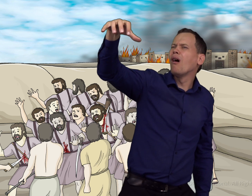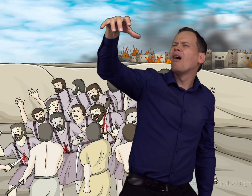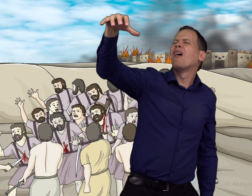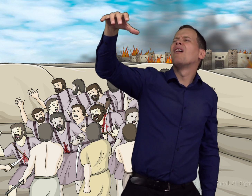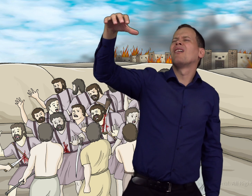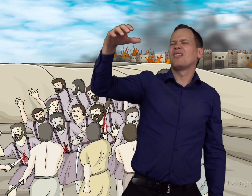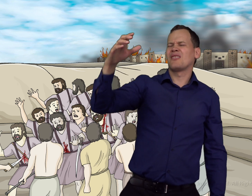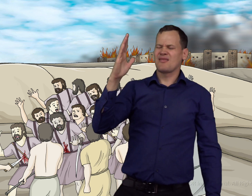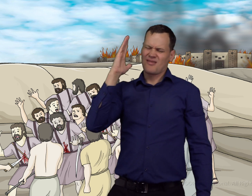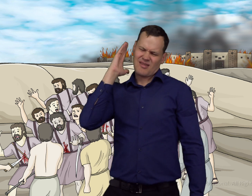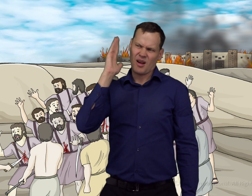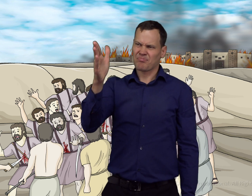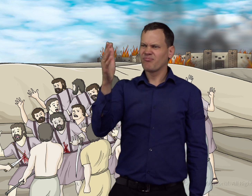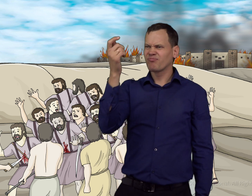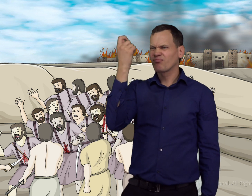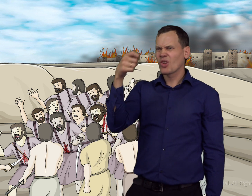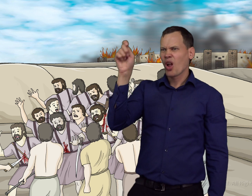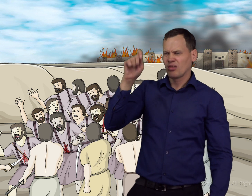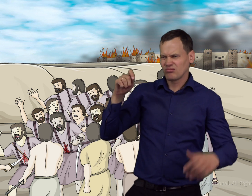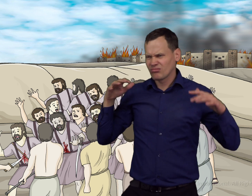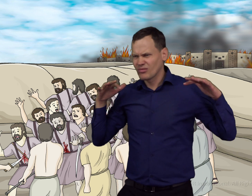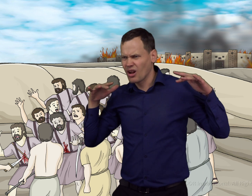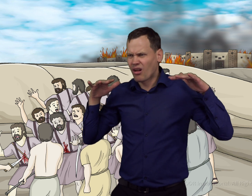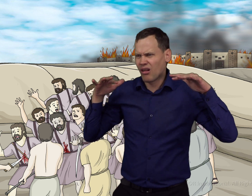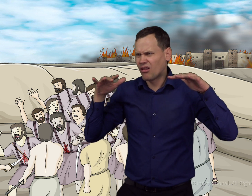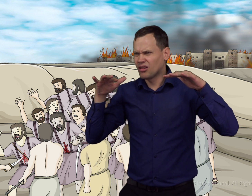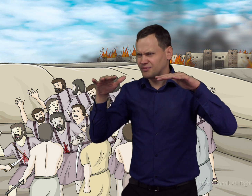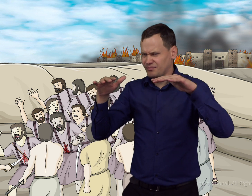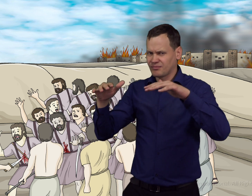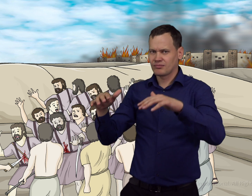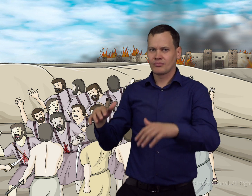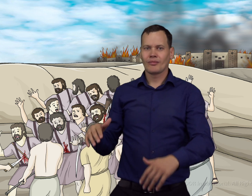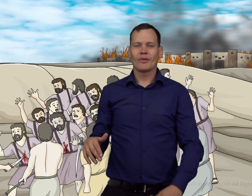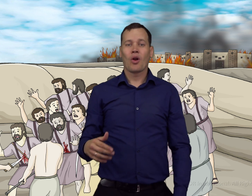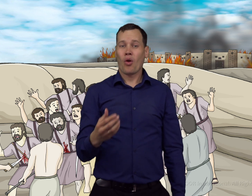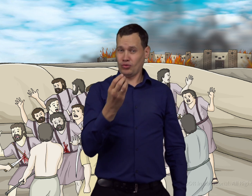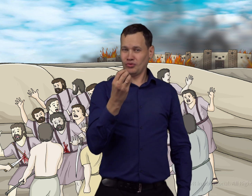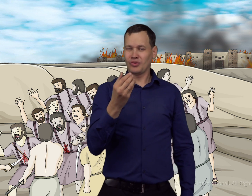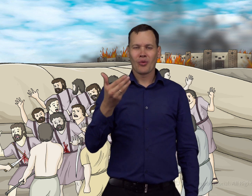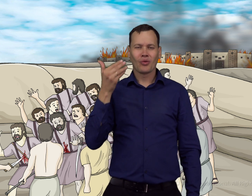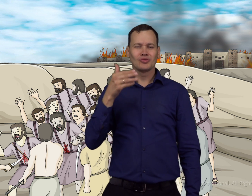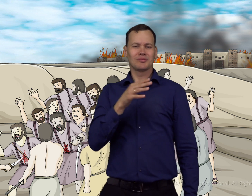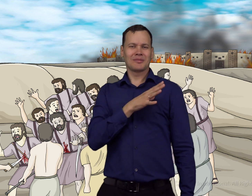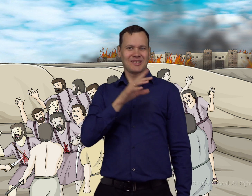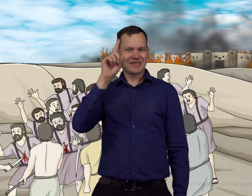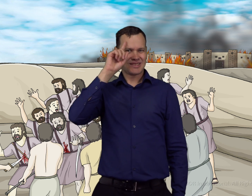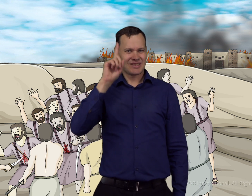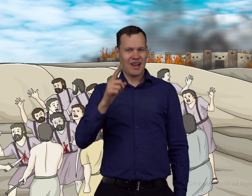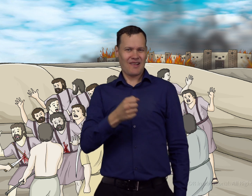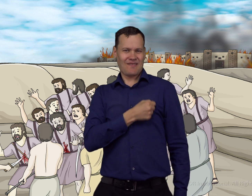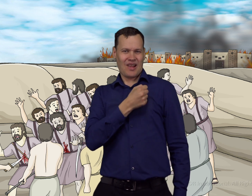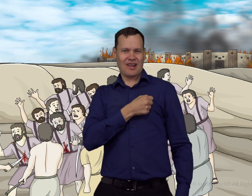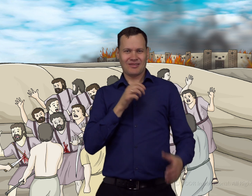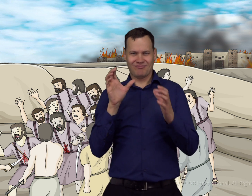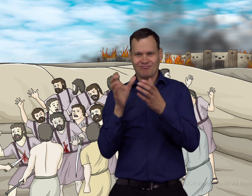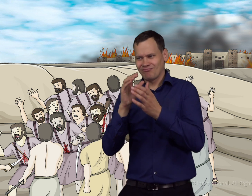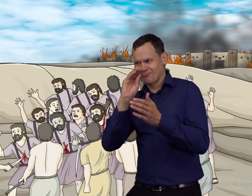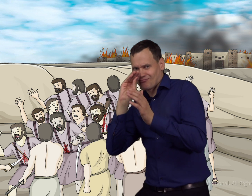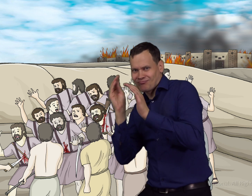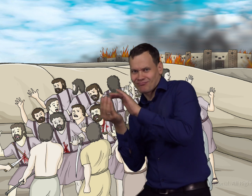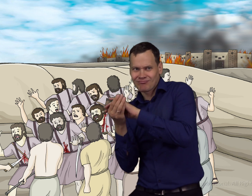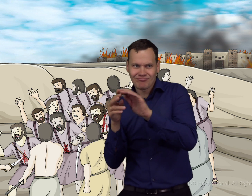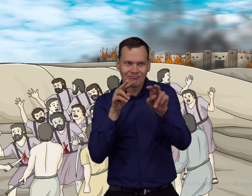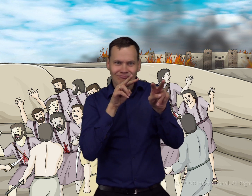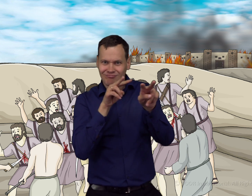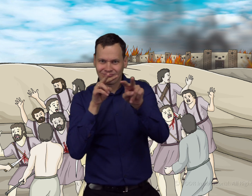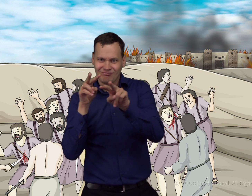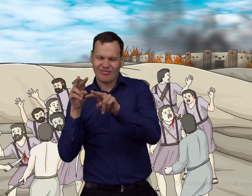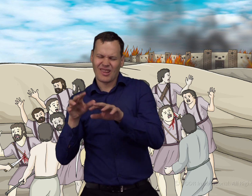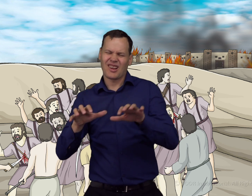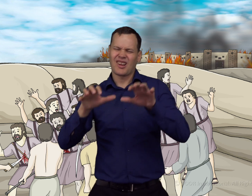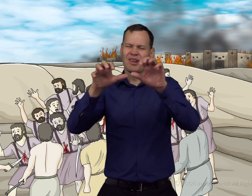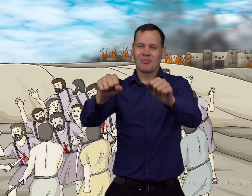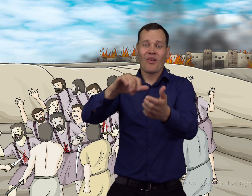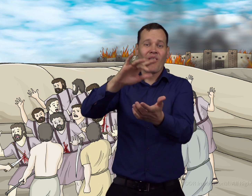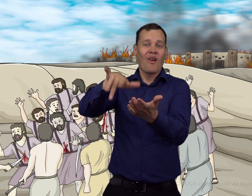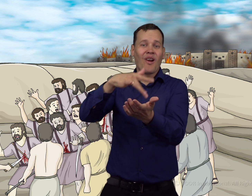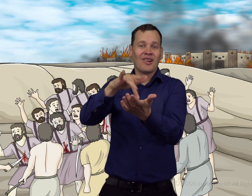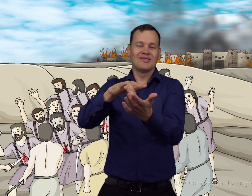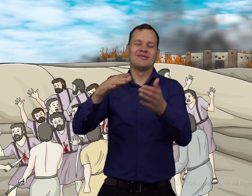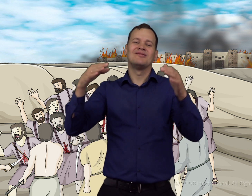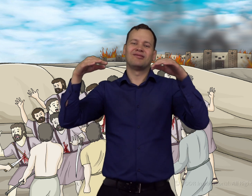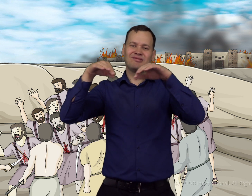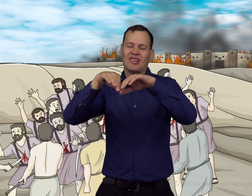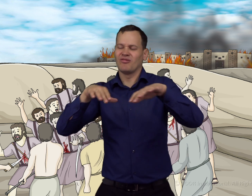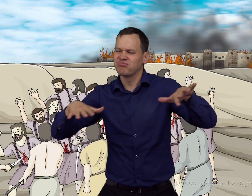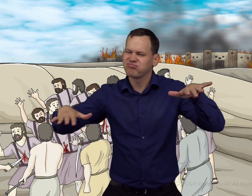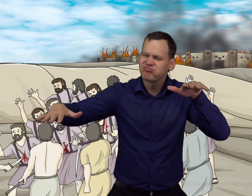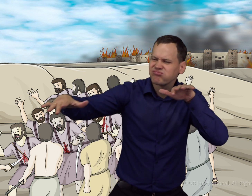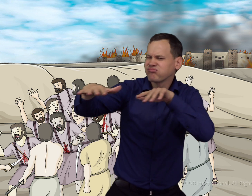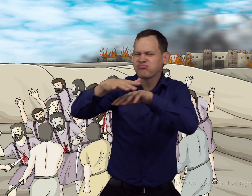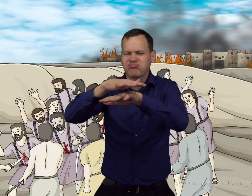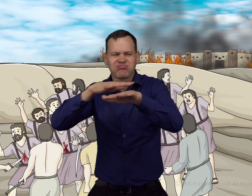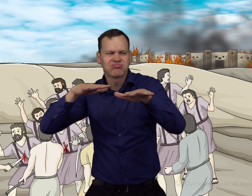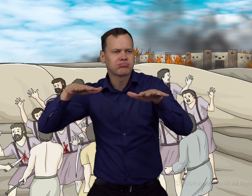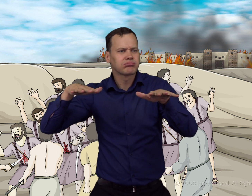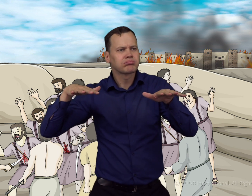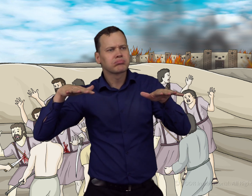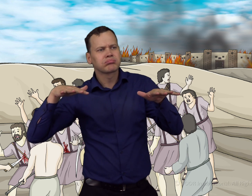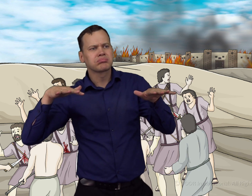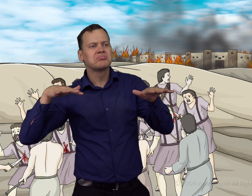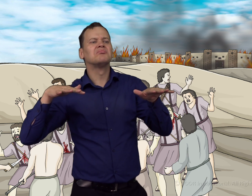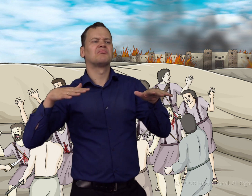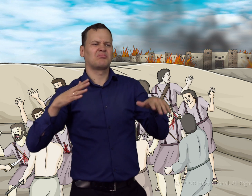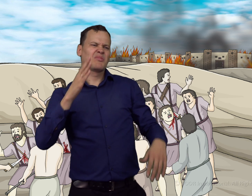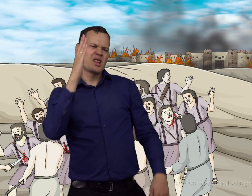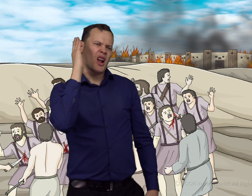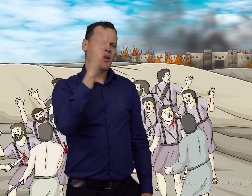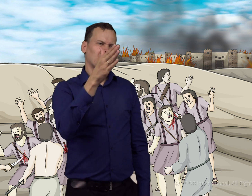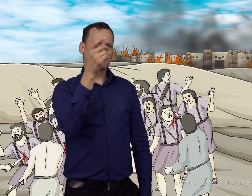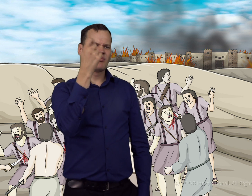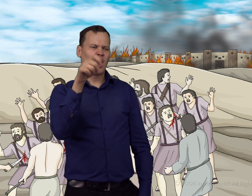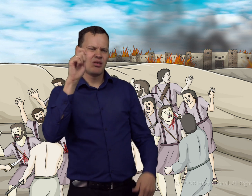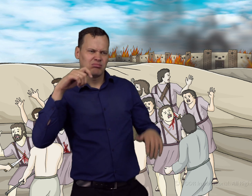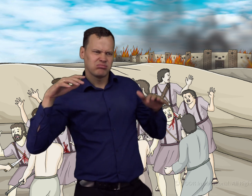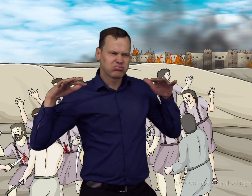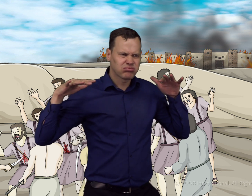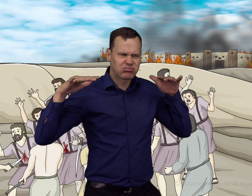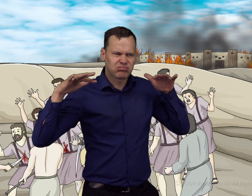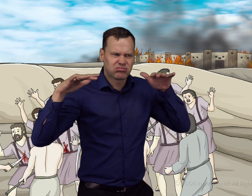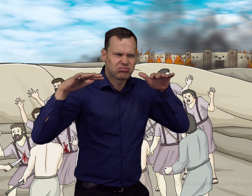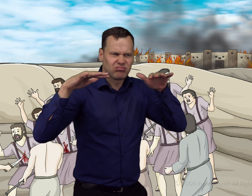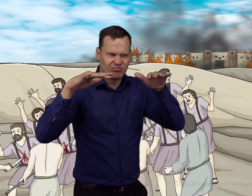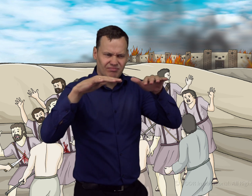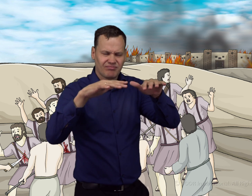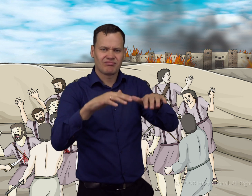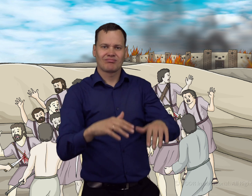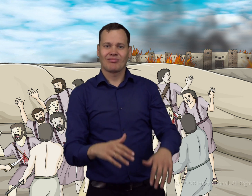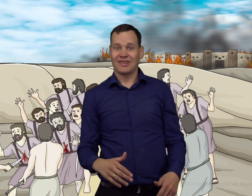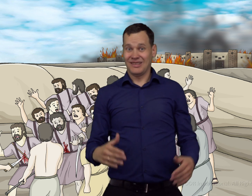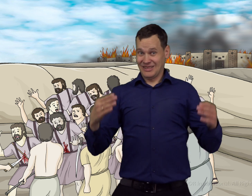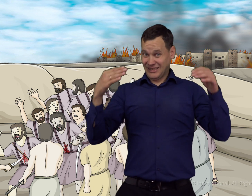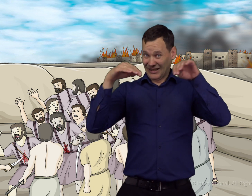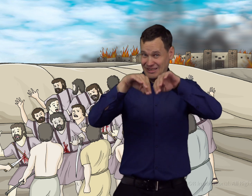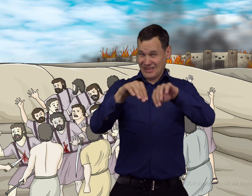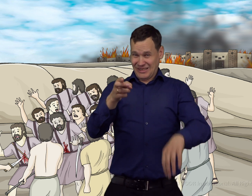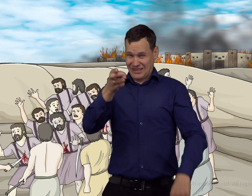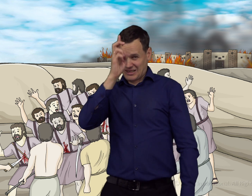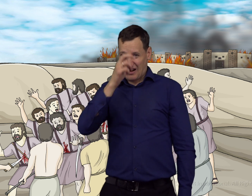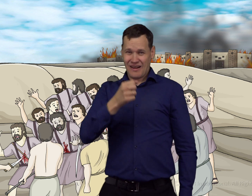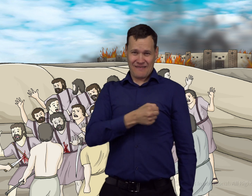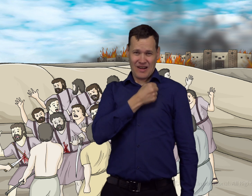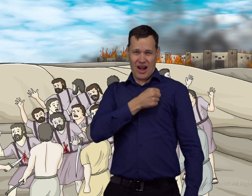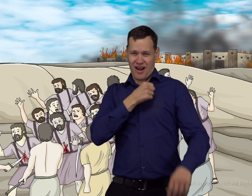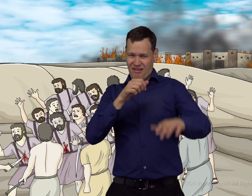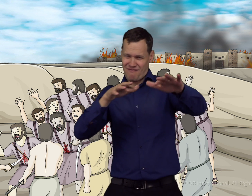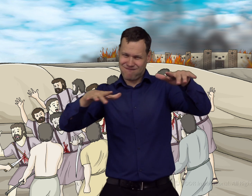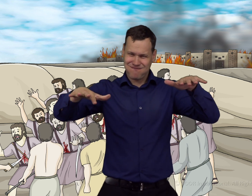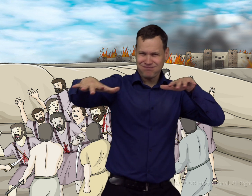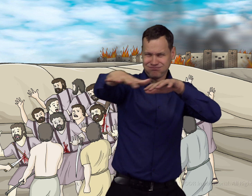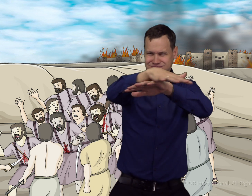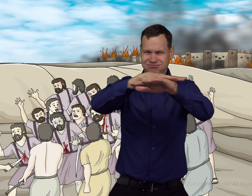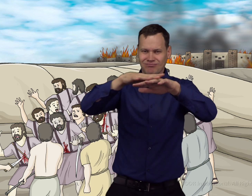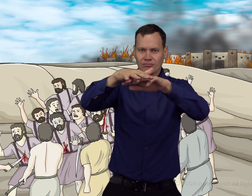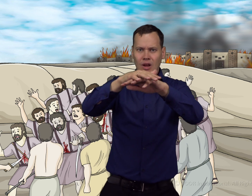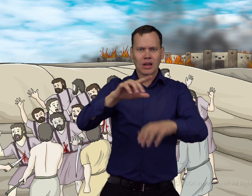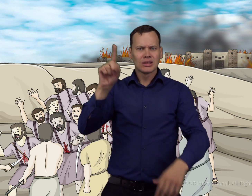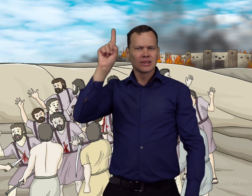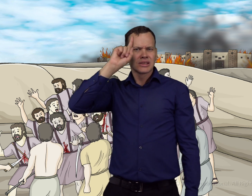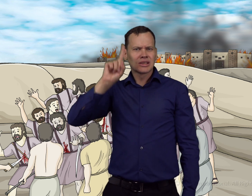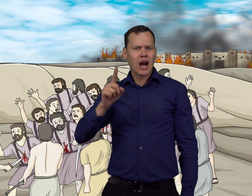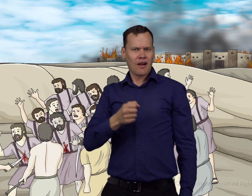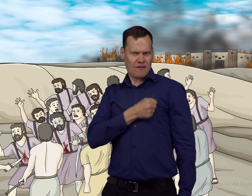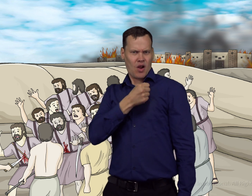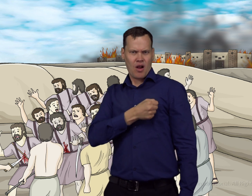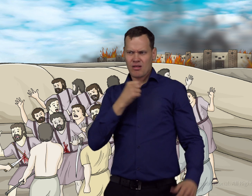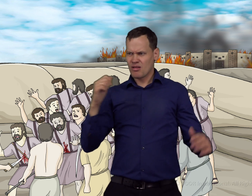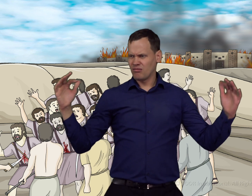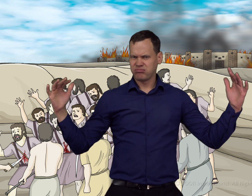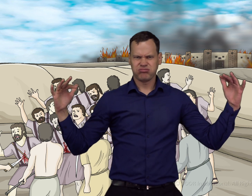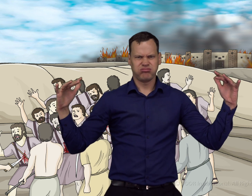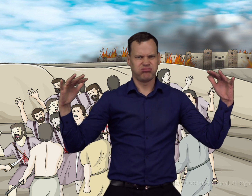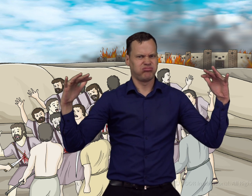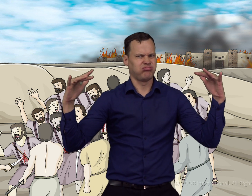When Joshua and all Israel saw that the men in ambush had captured the city and that smoke was rising from it, they turned around and struck down the men of Ai.